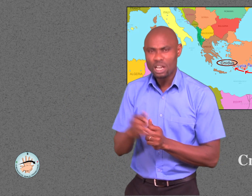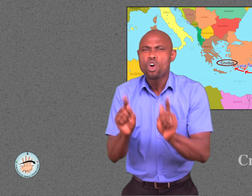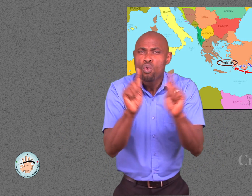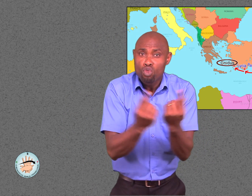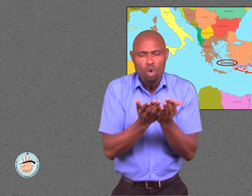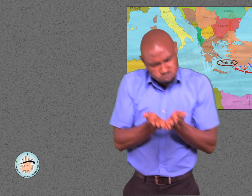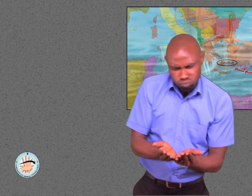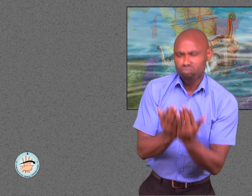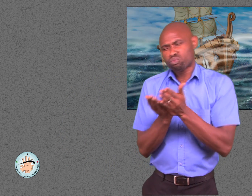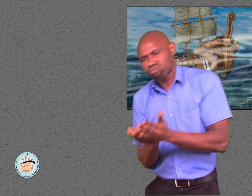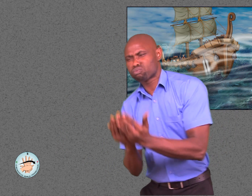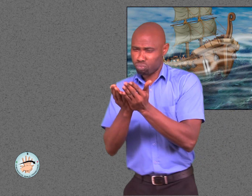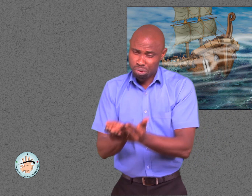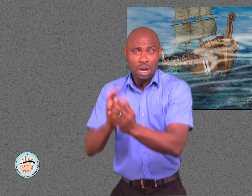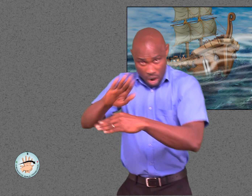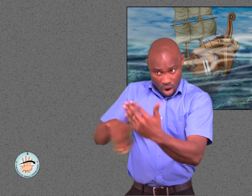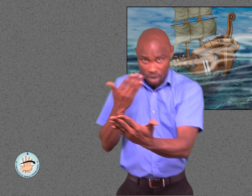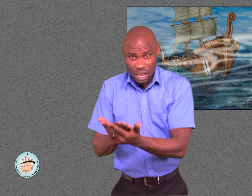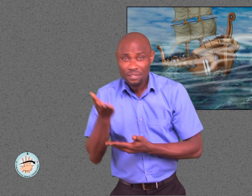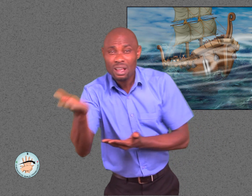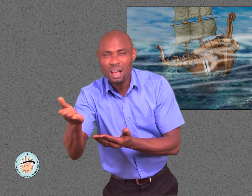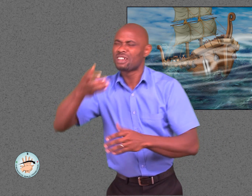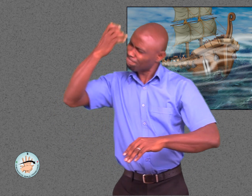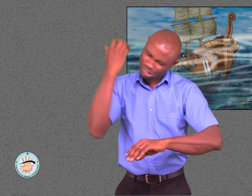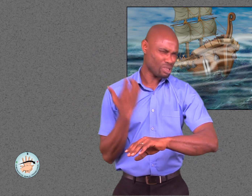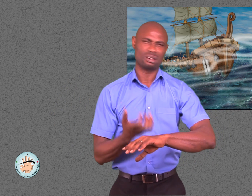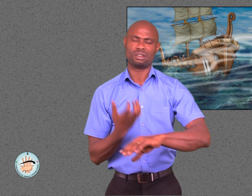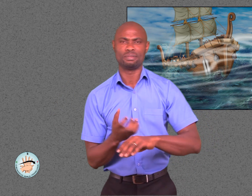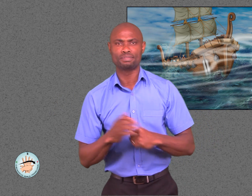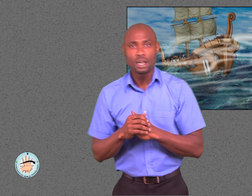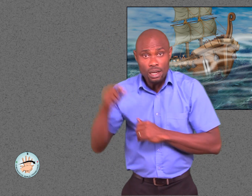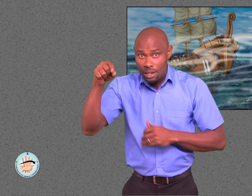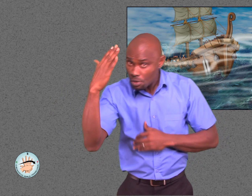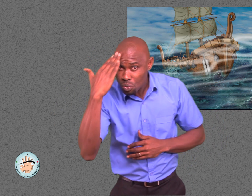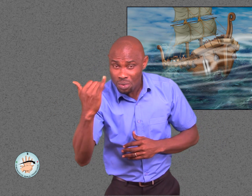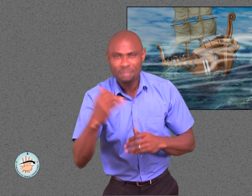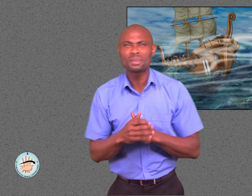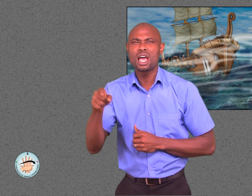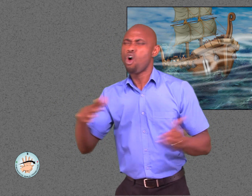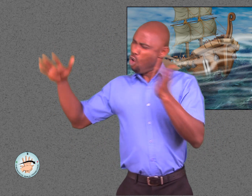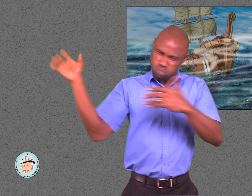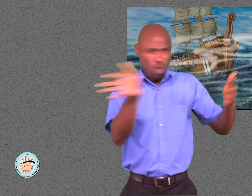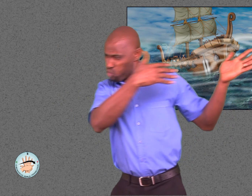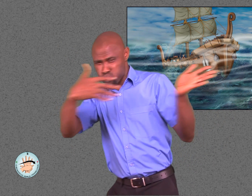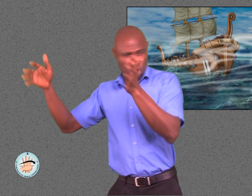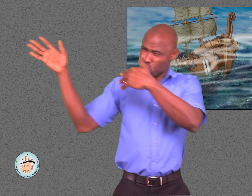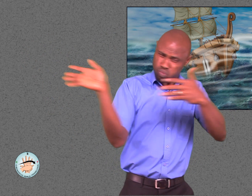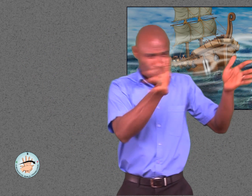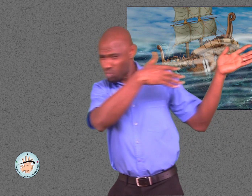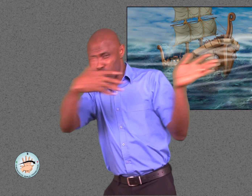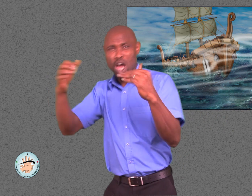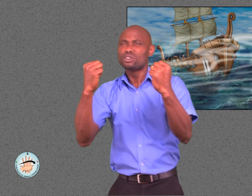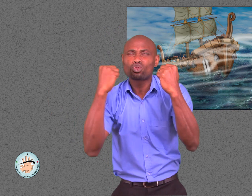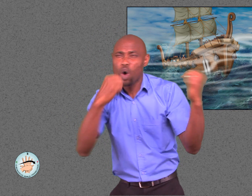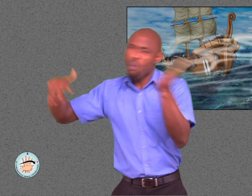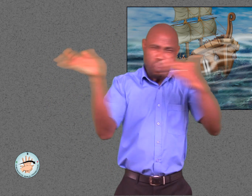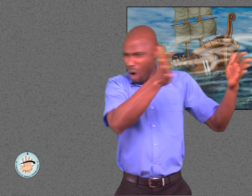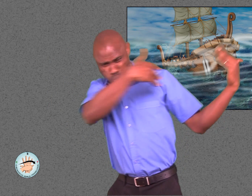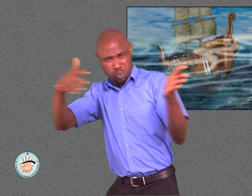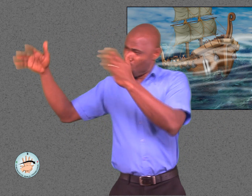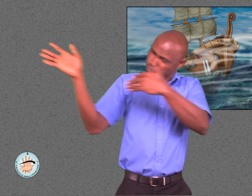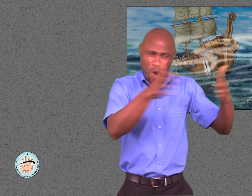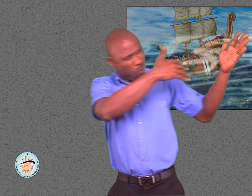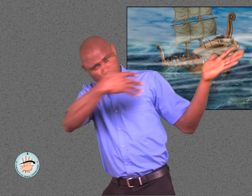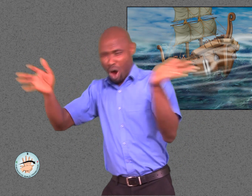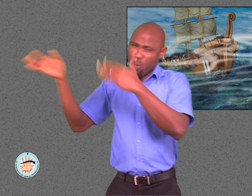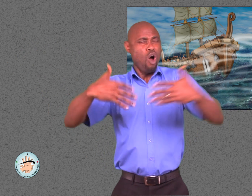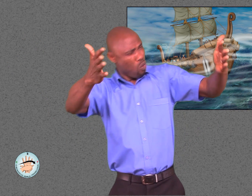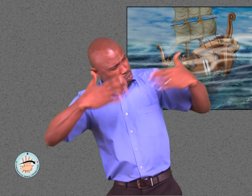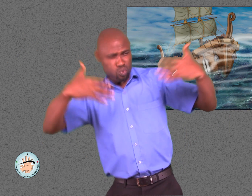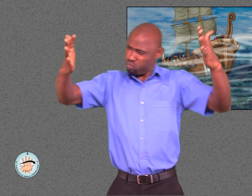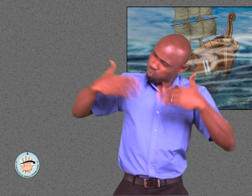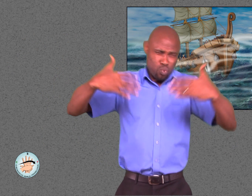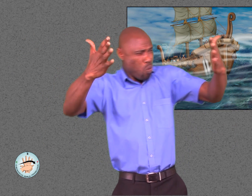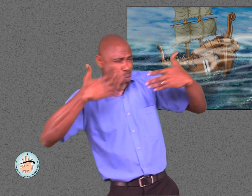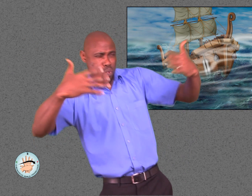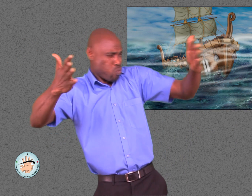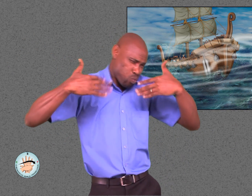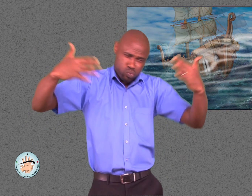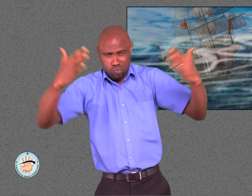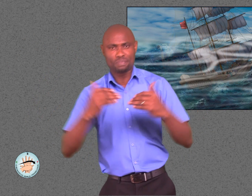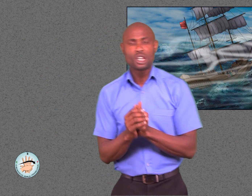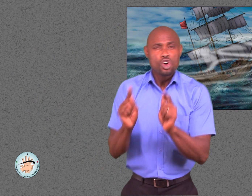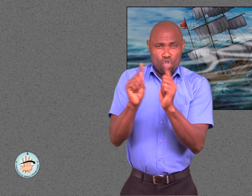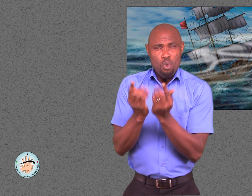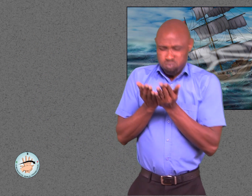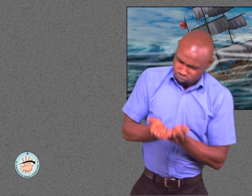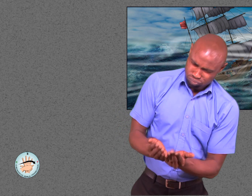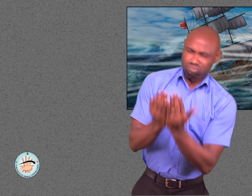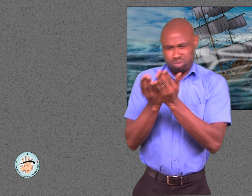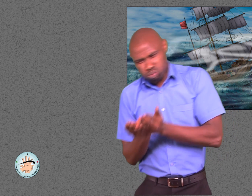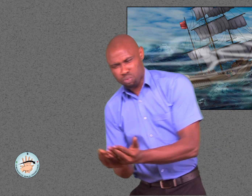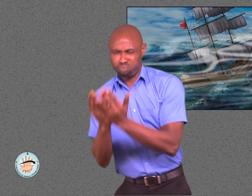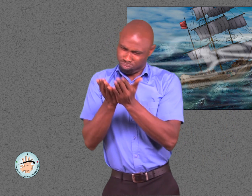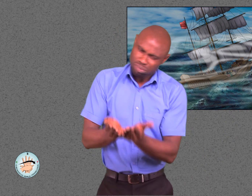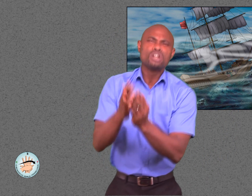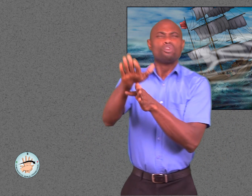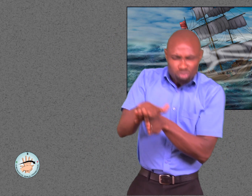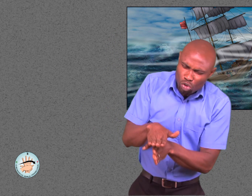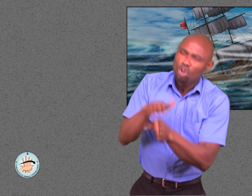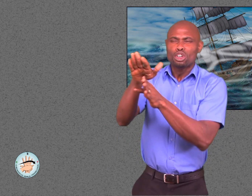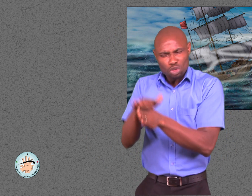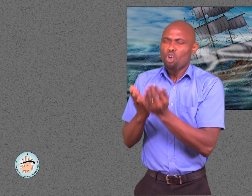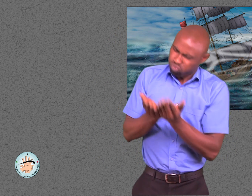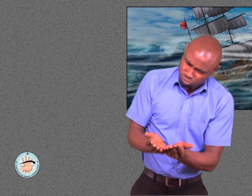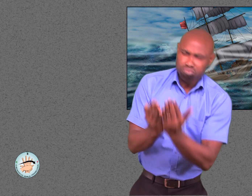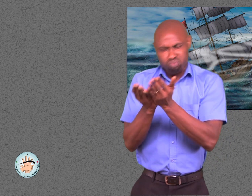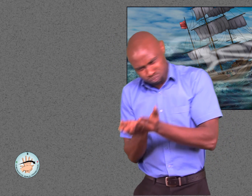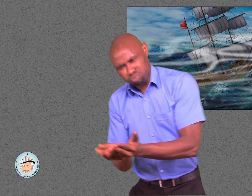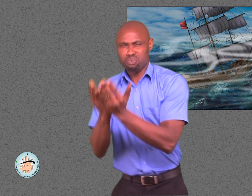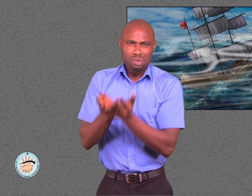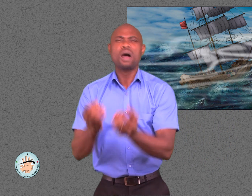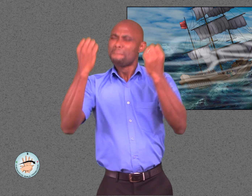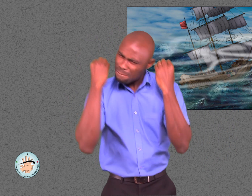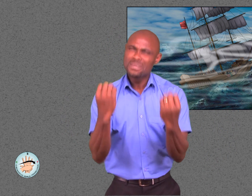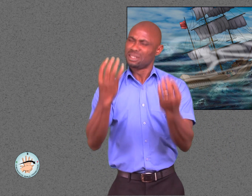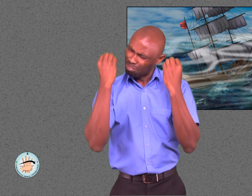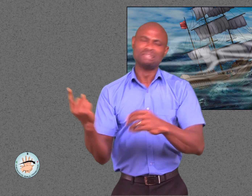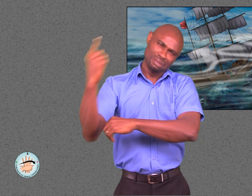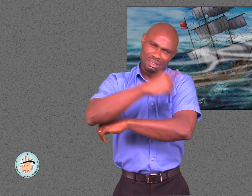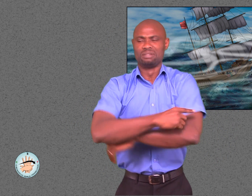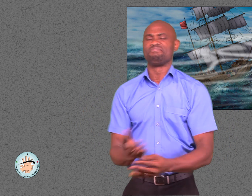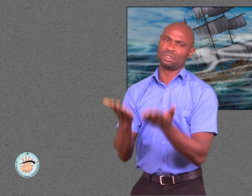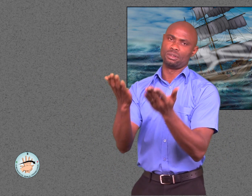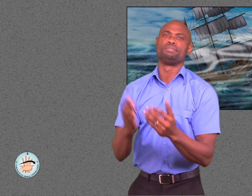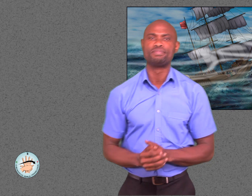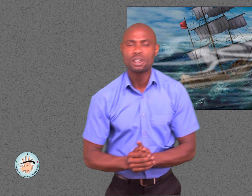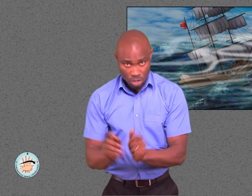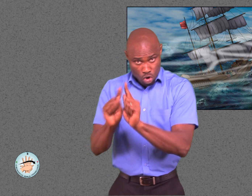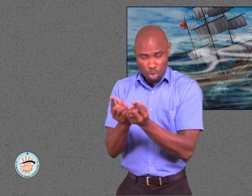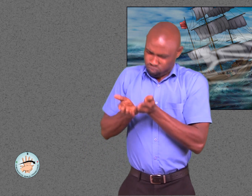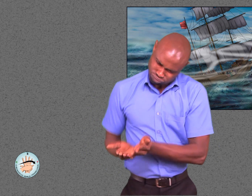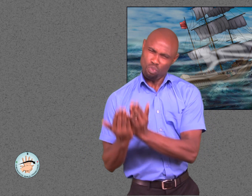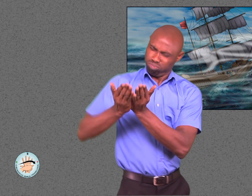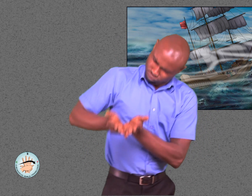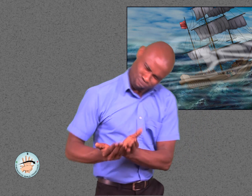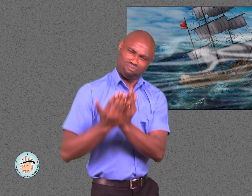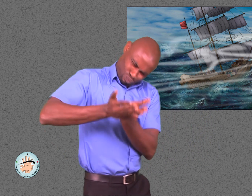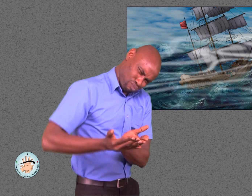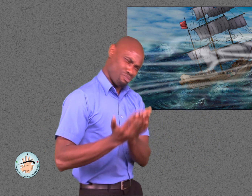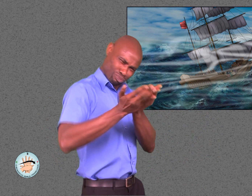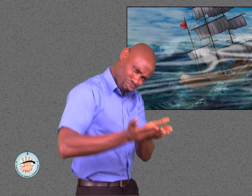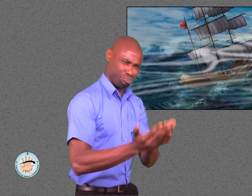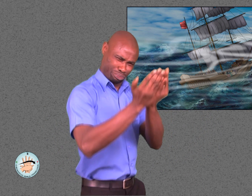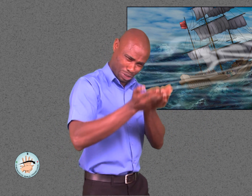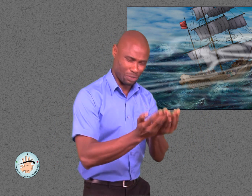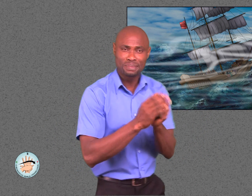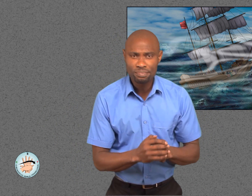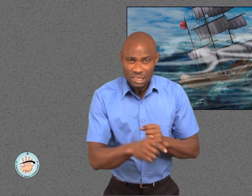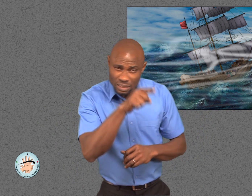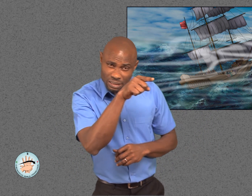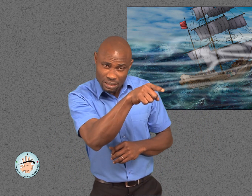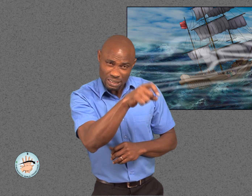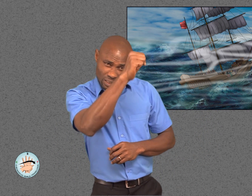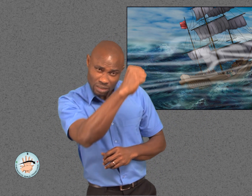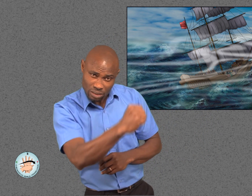When the wind impeded us, we sailed to the lee of Crete, opposite Salmone.